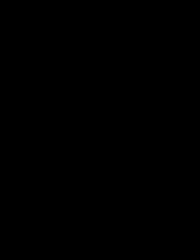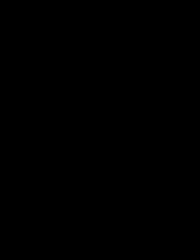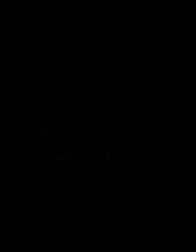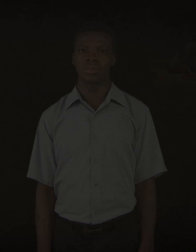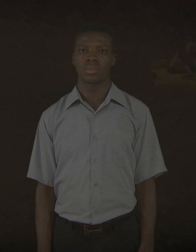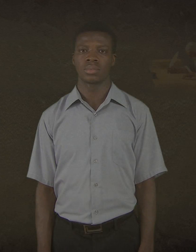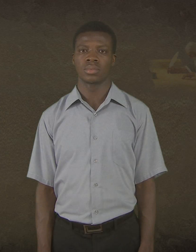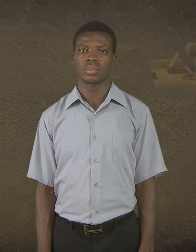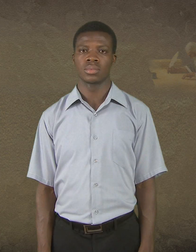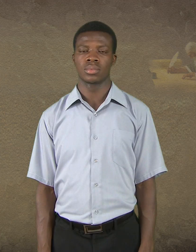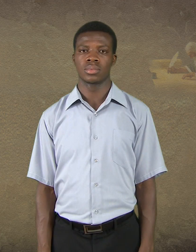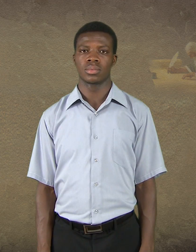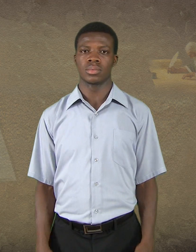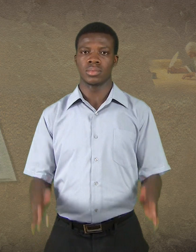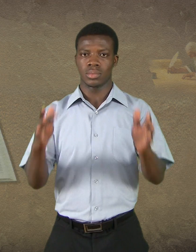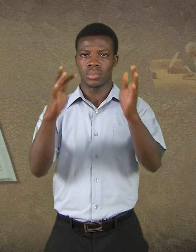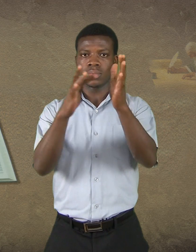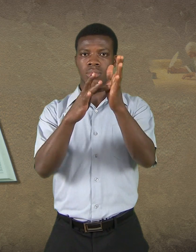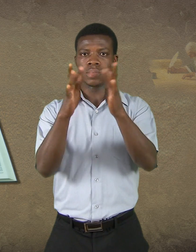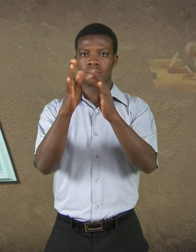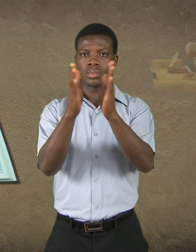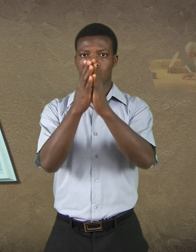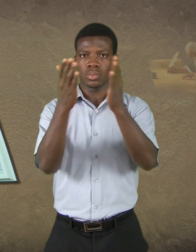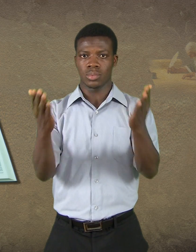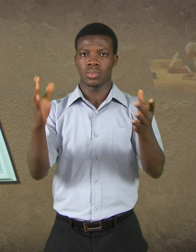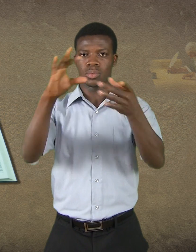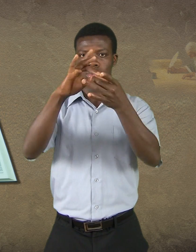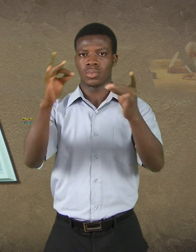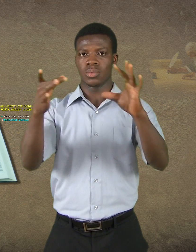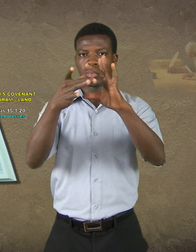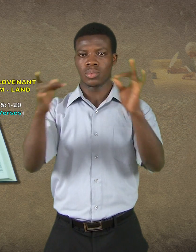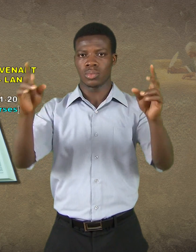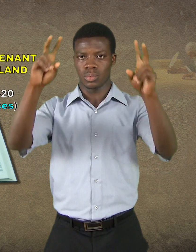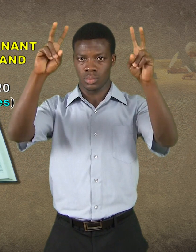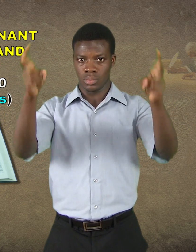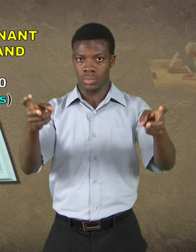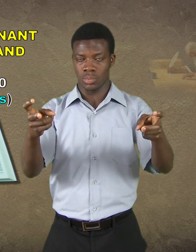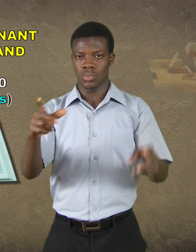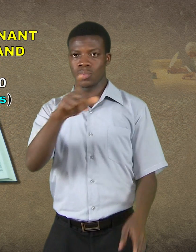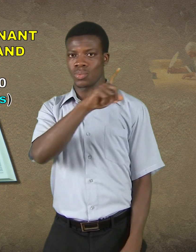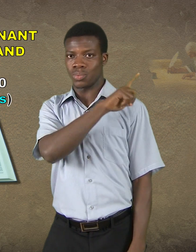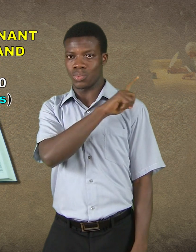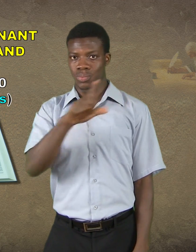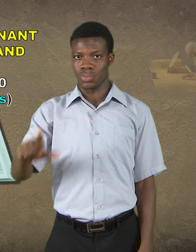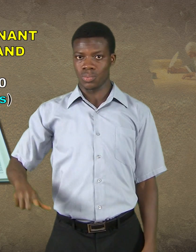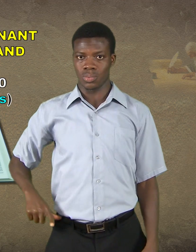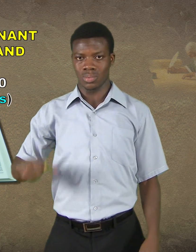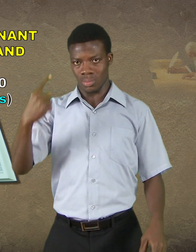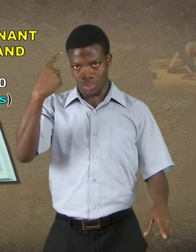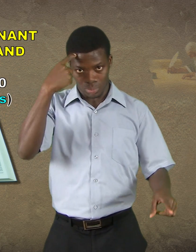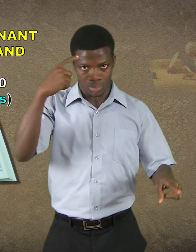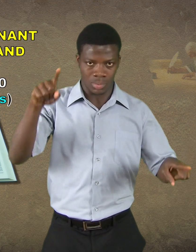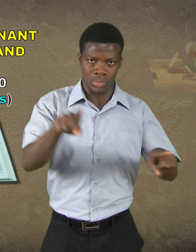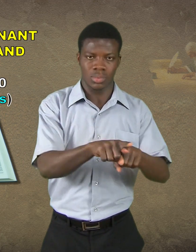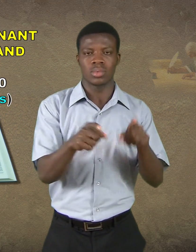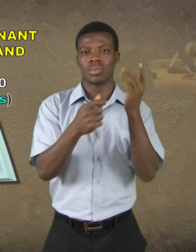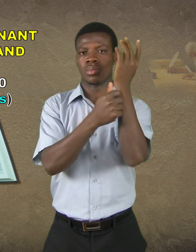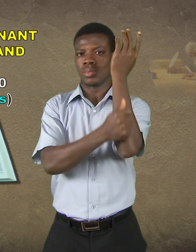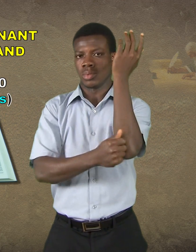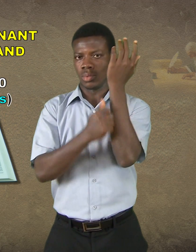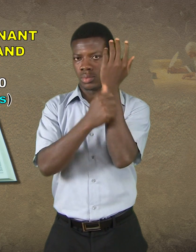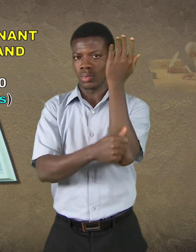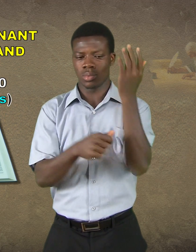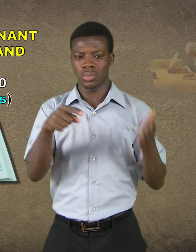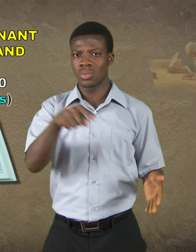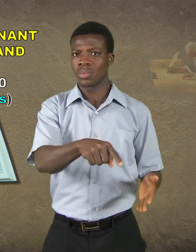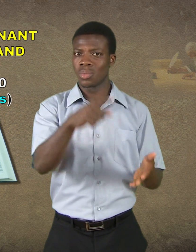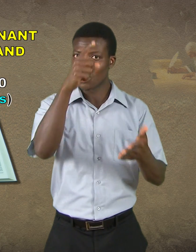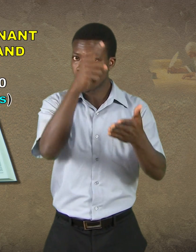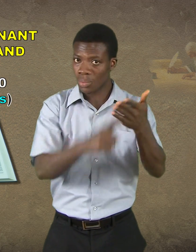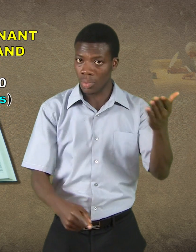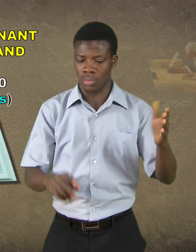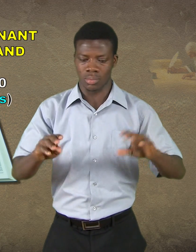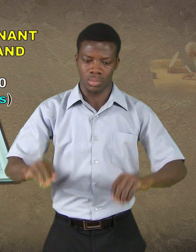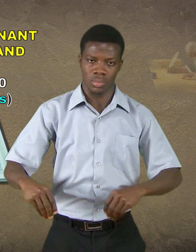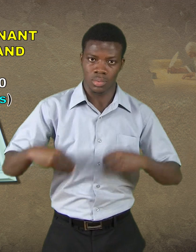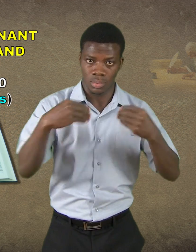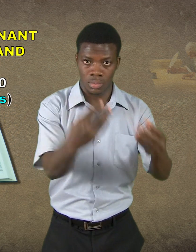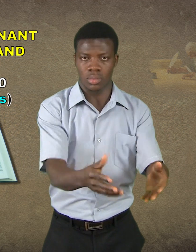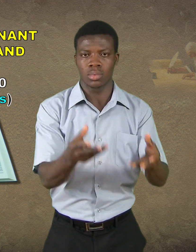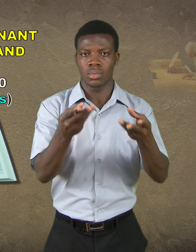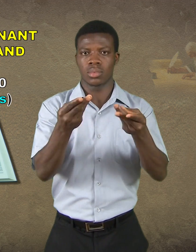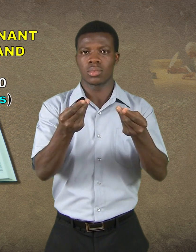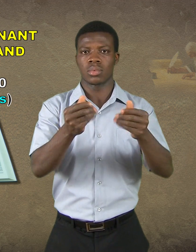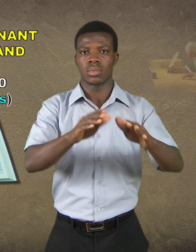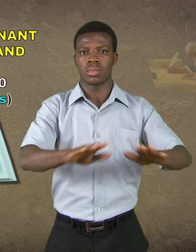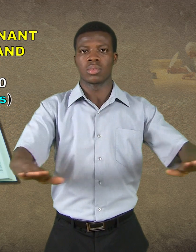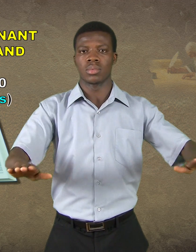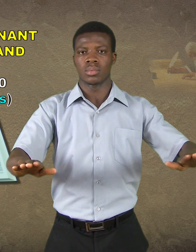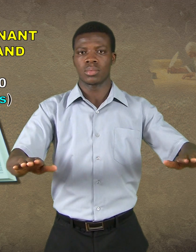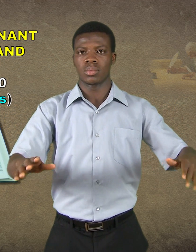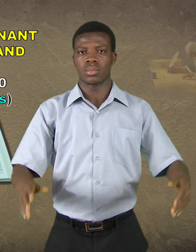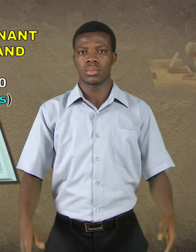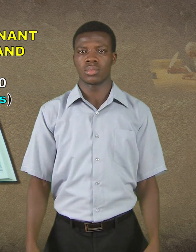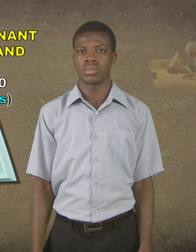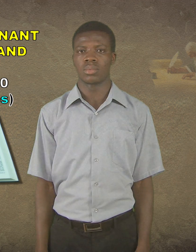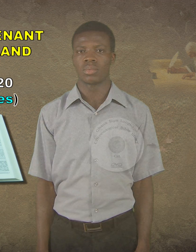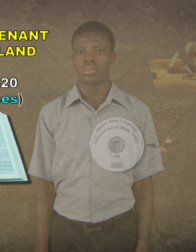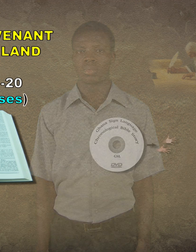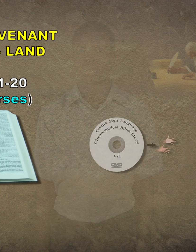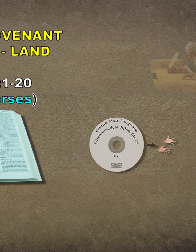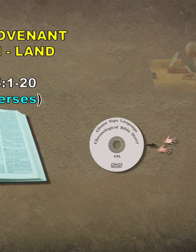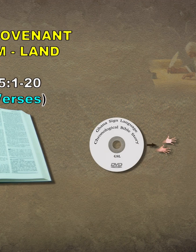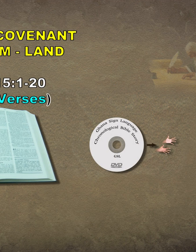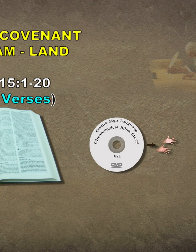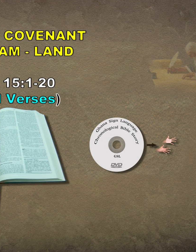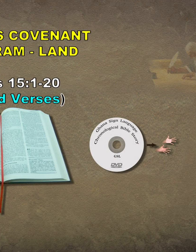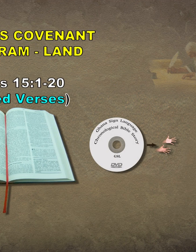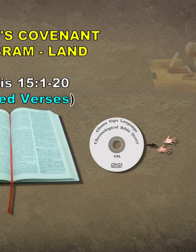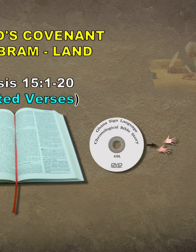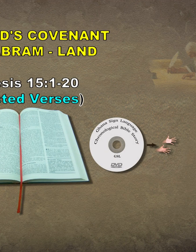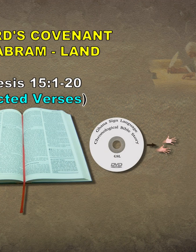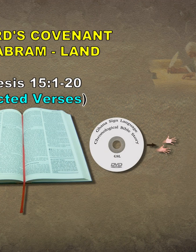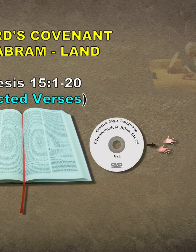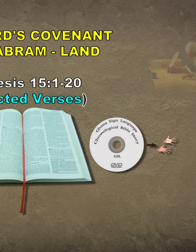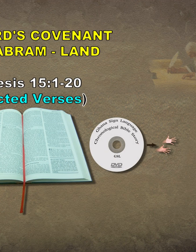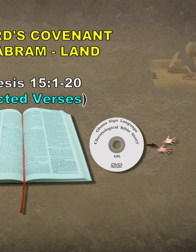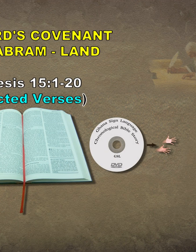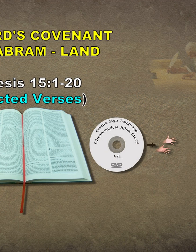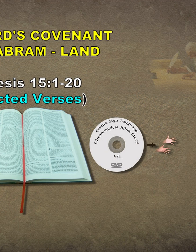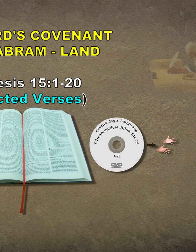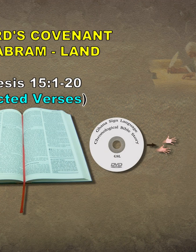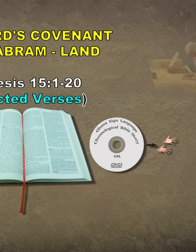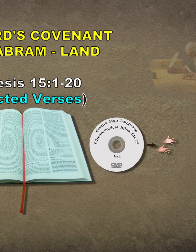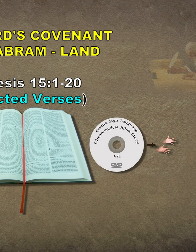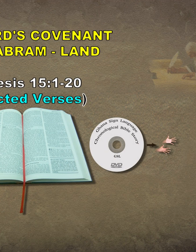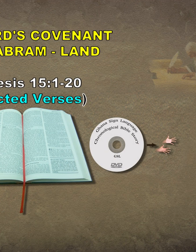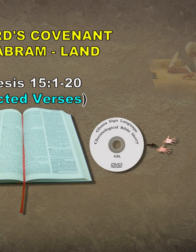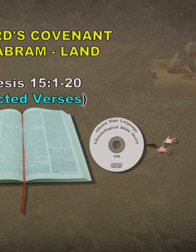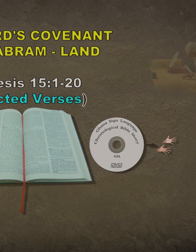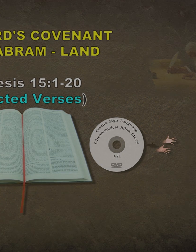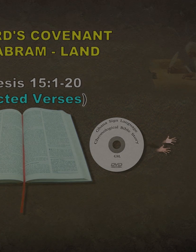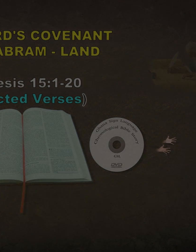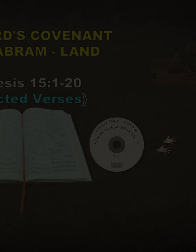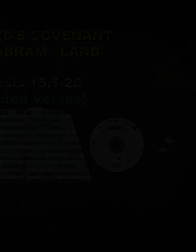The Lord's covenant with Abram - land